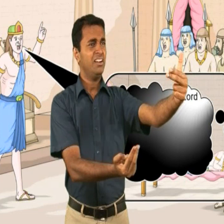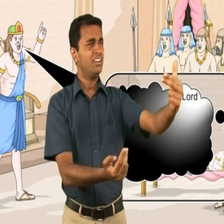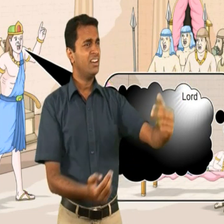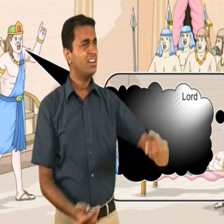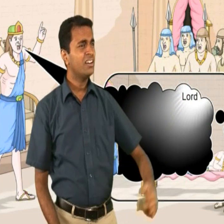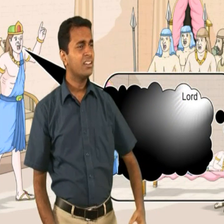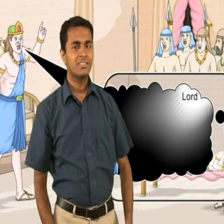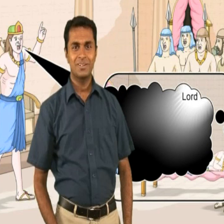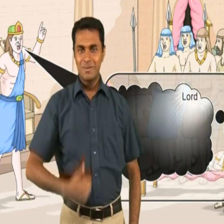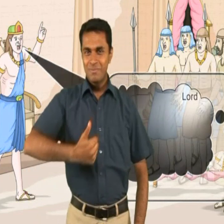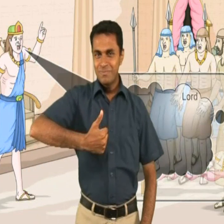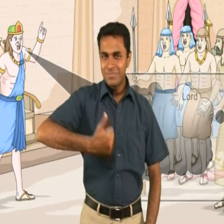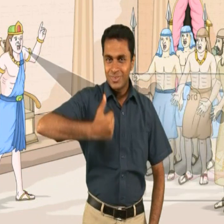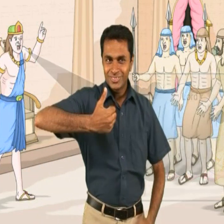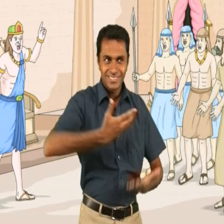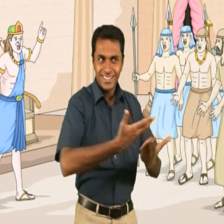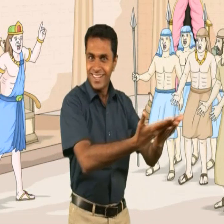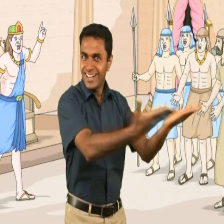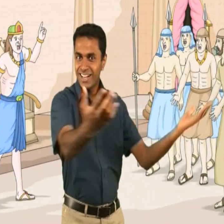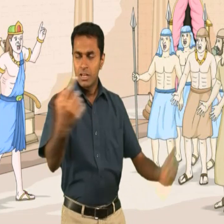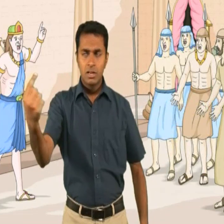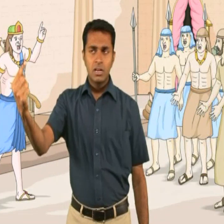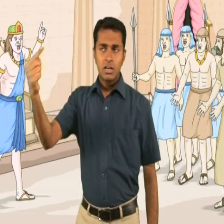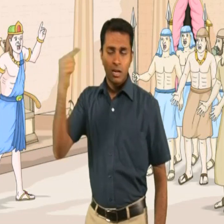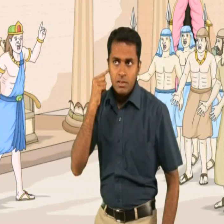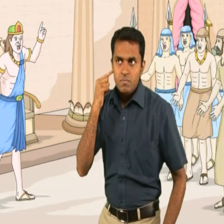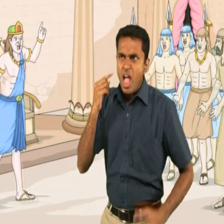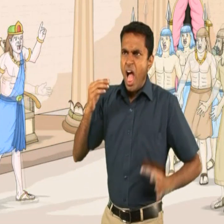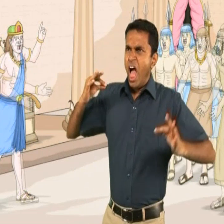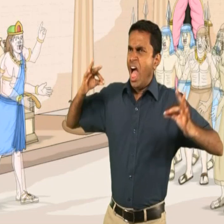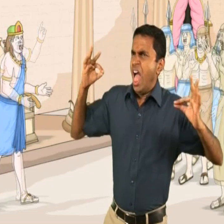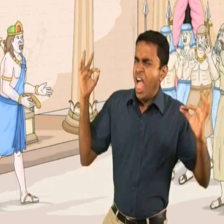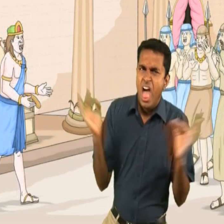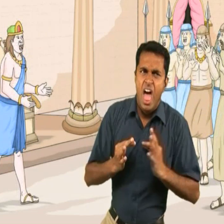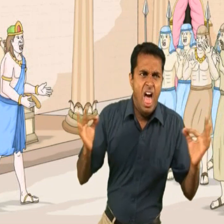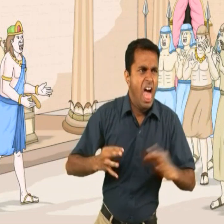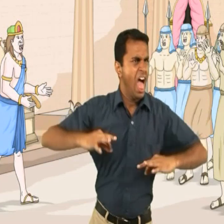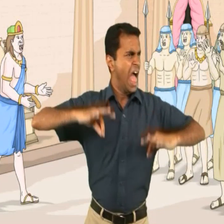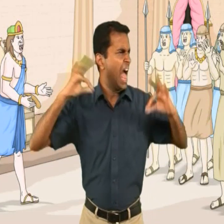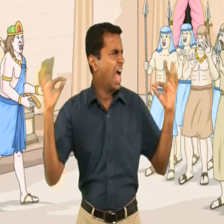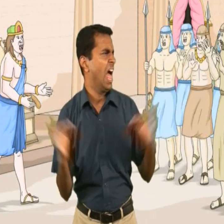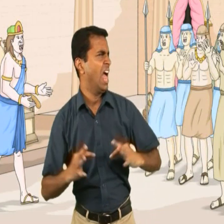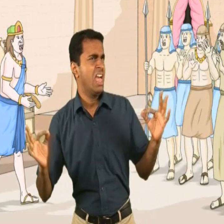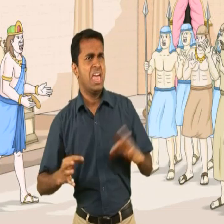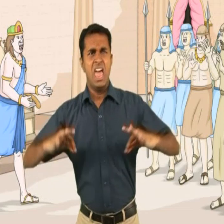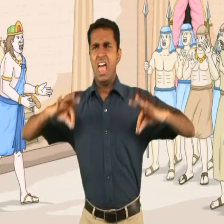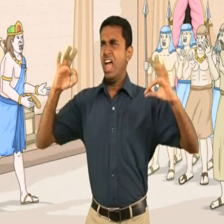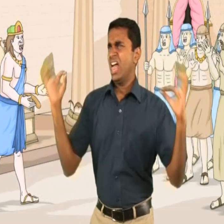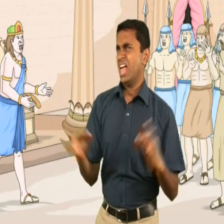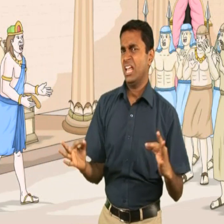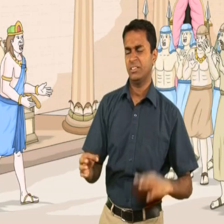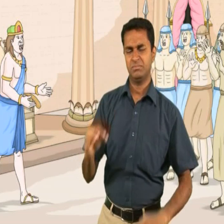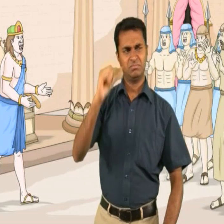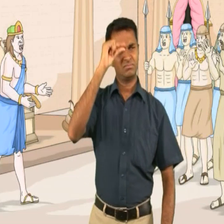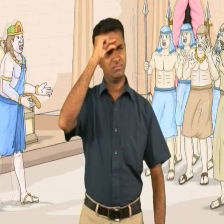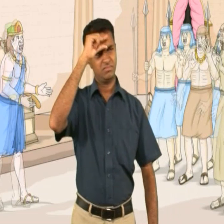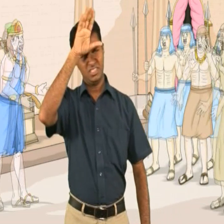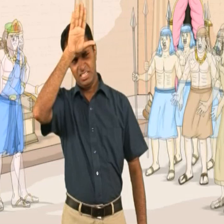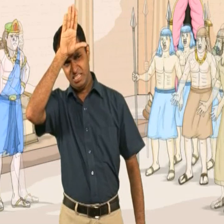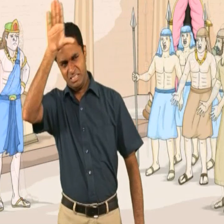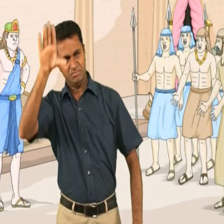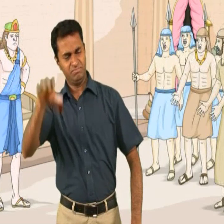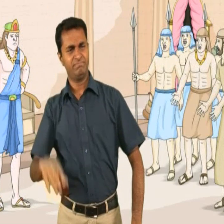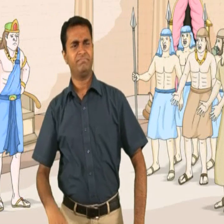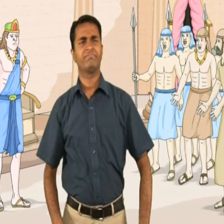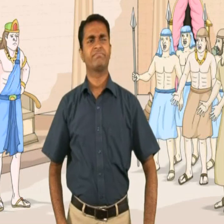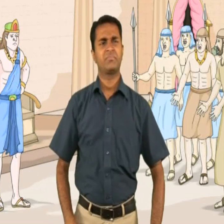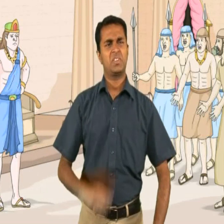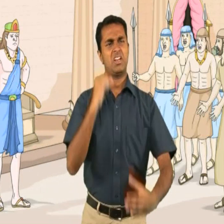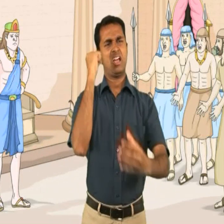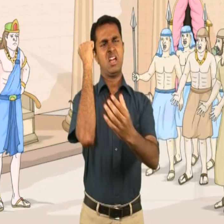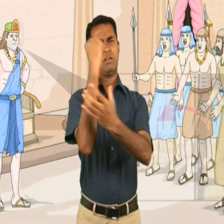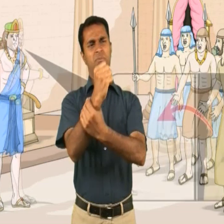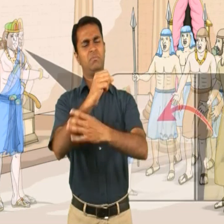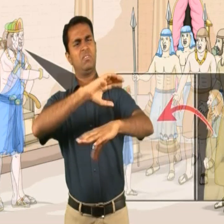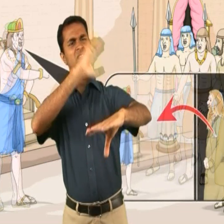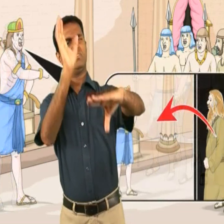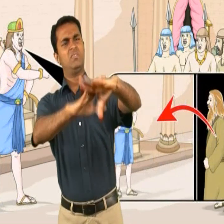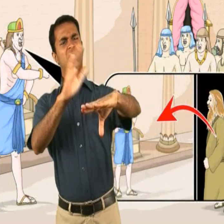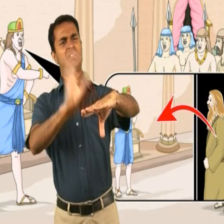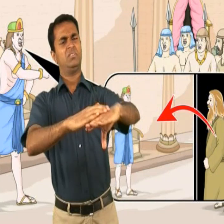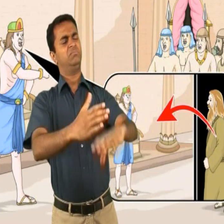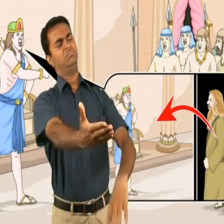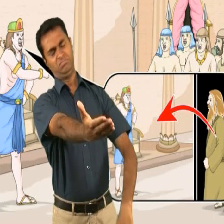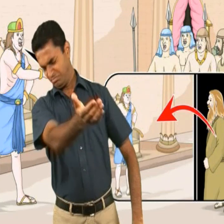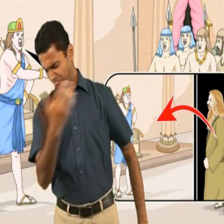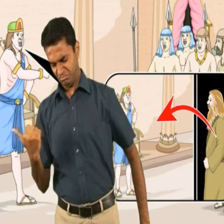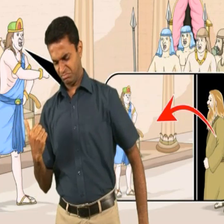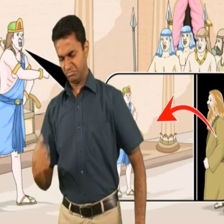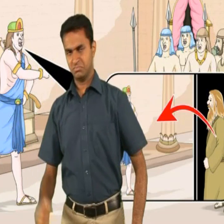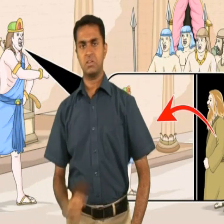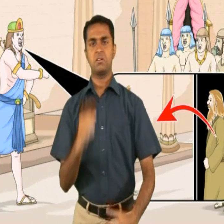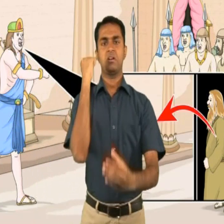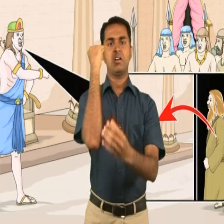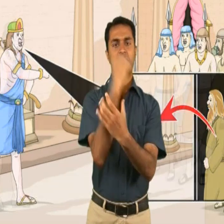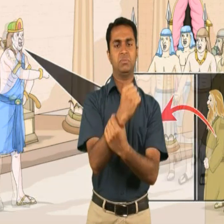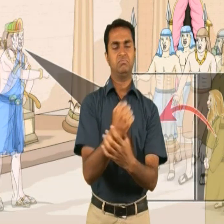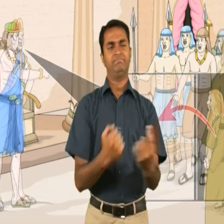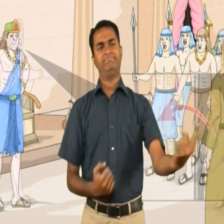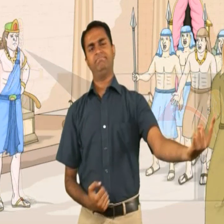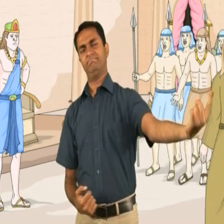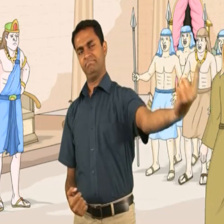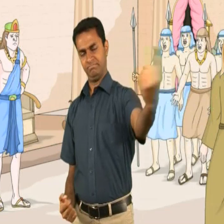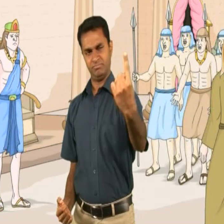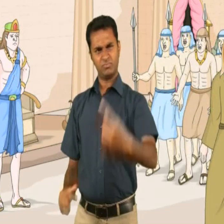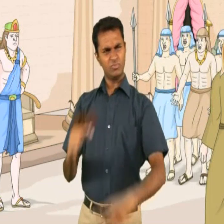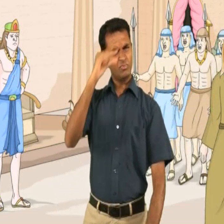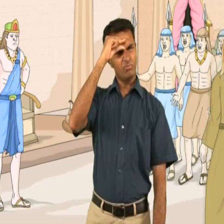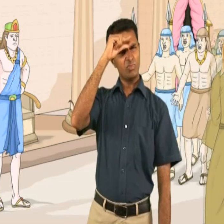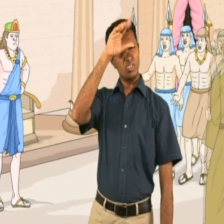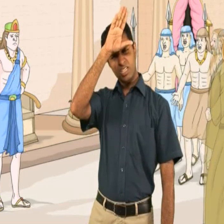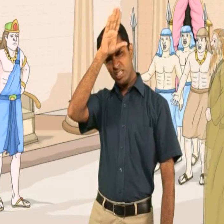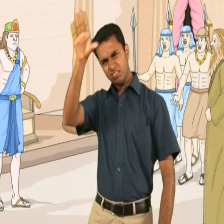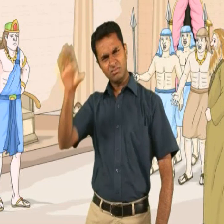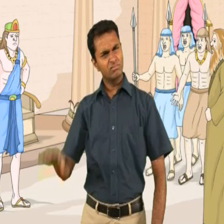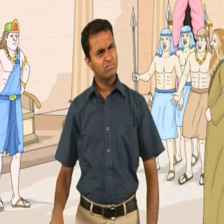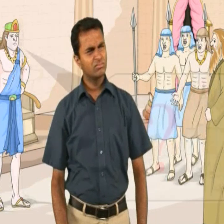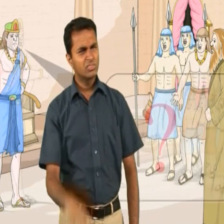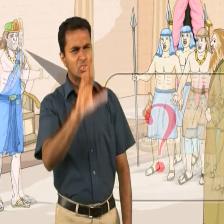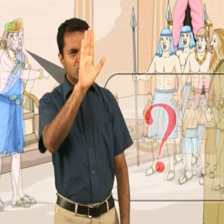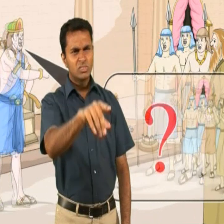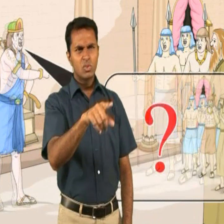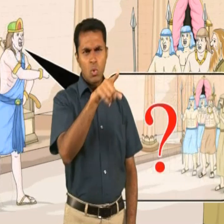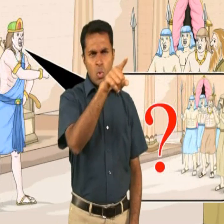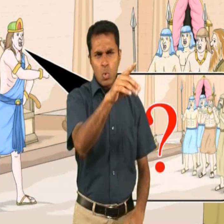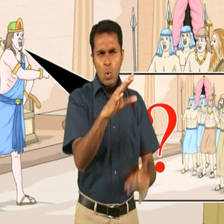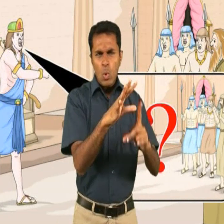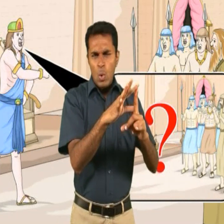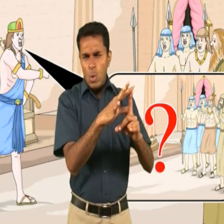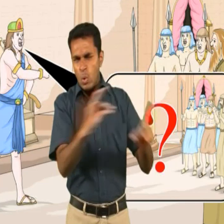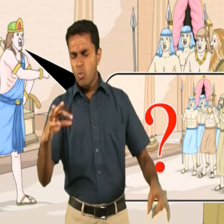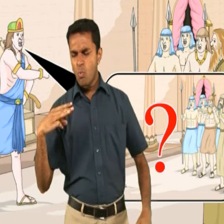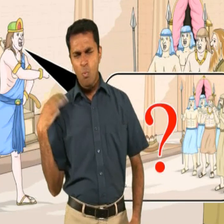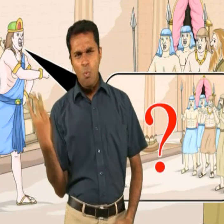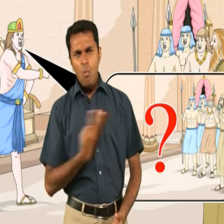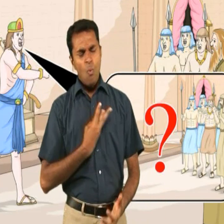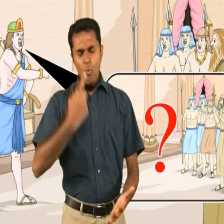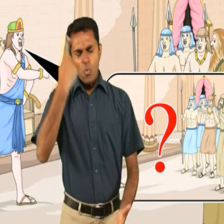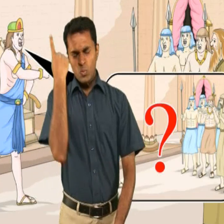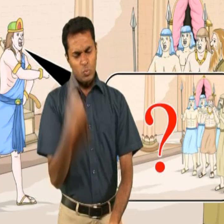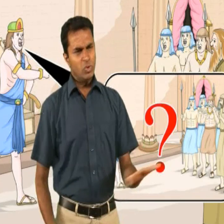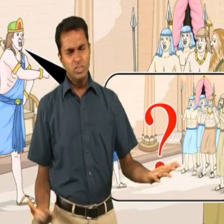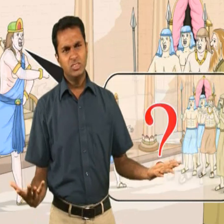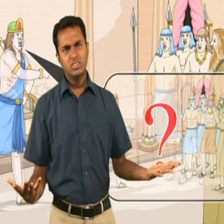Then Abimelech called Abraham and asked, “What have you done to us?